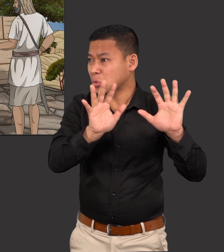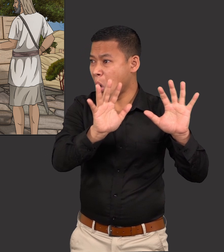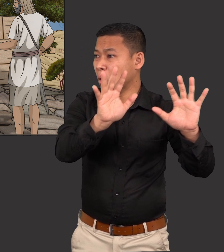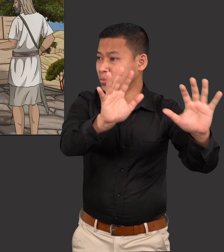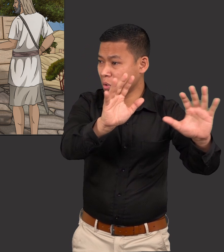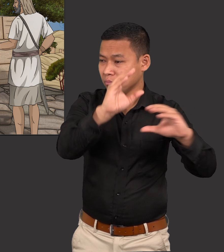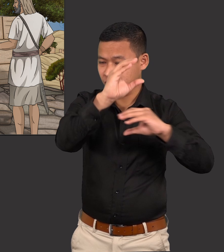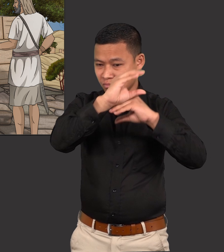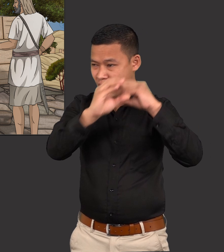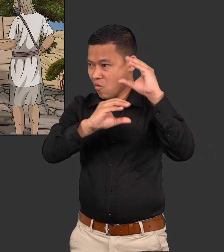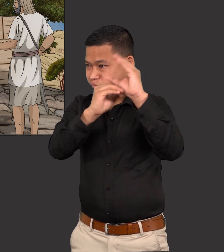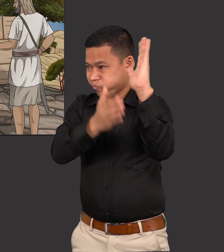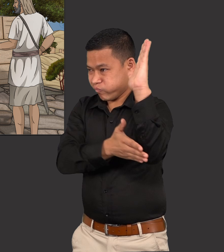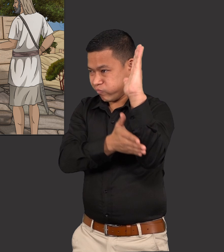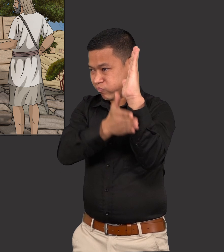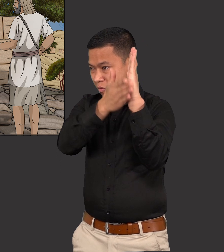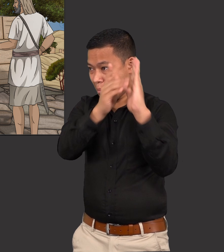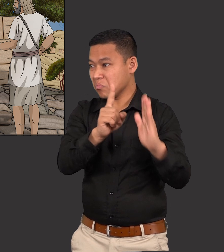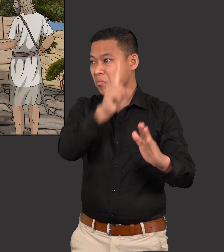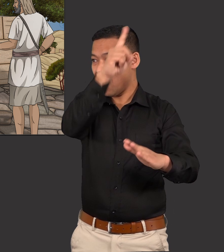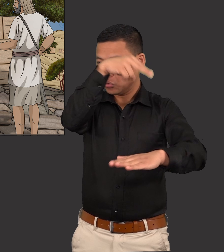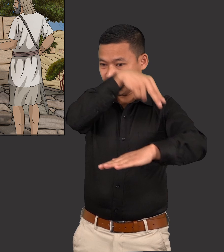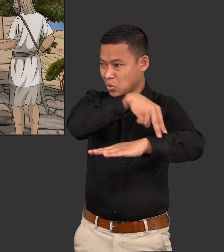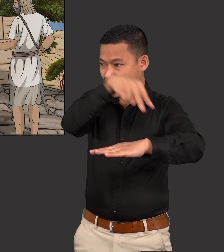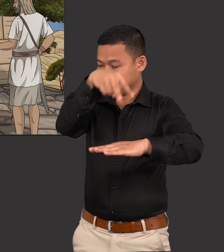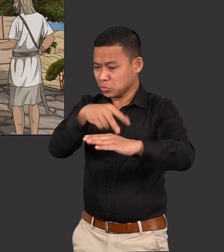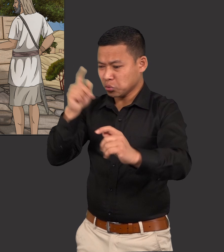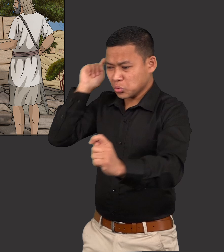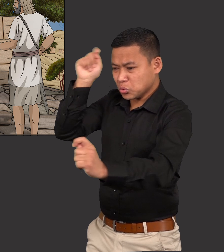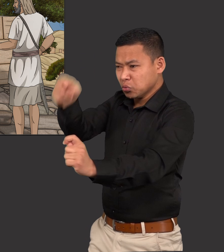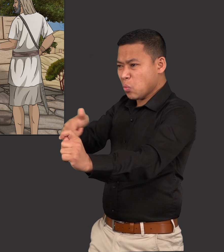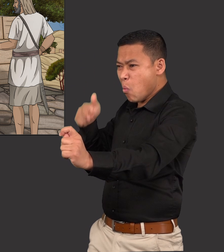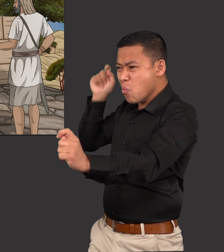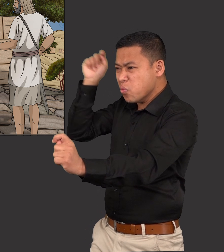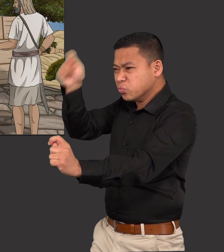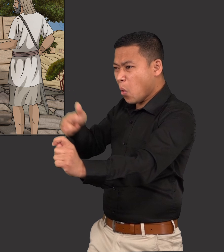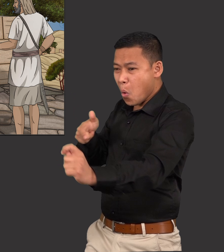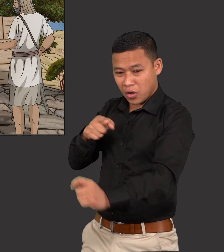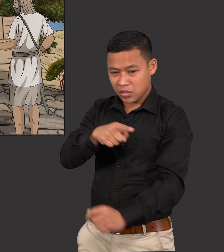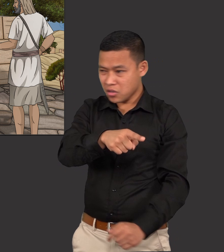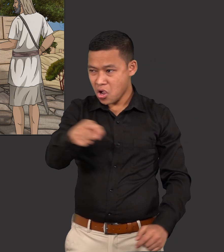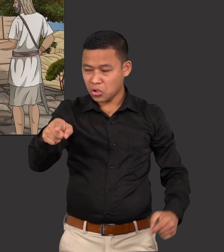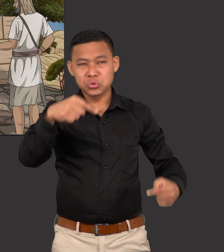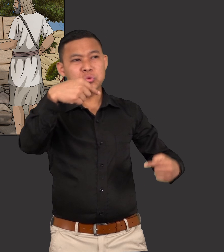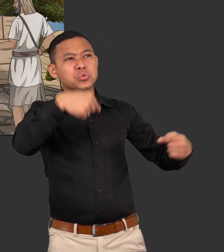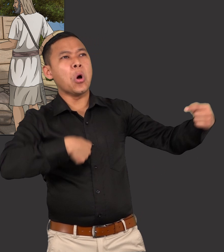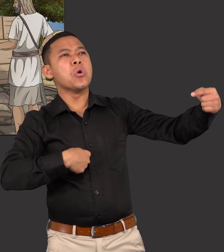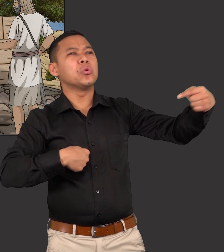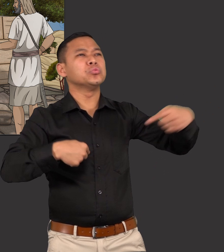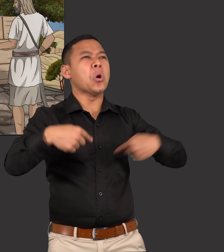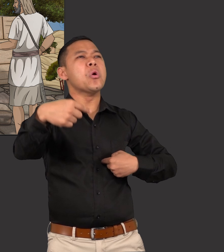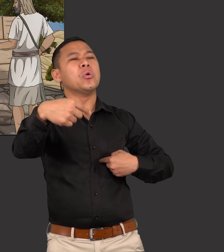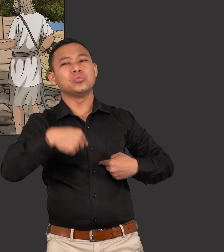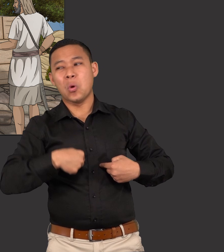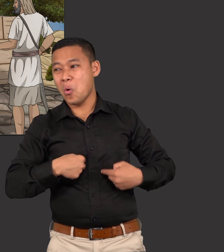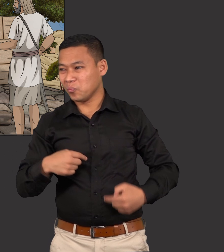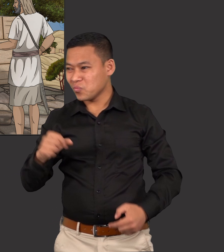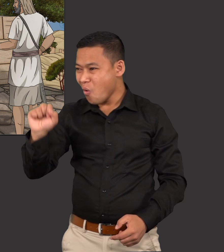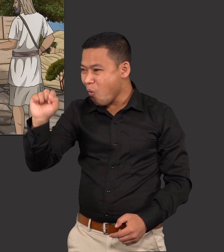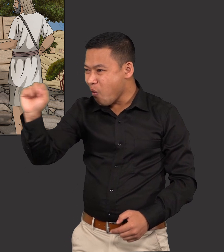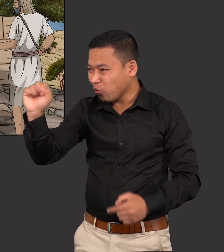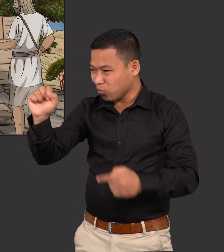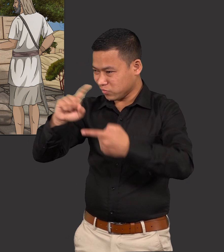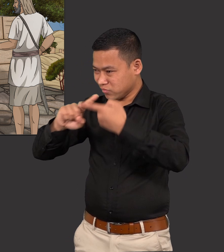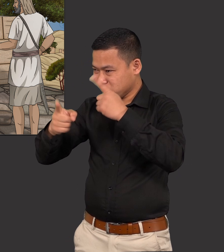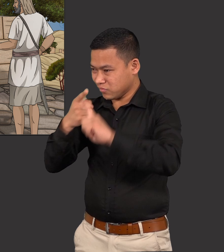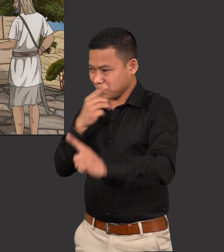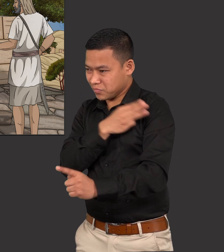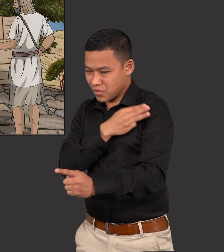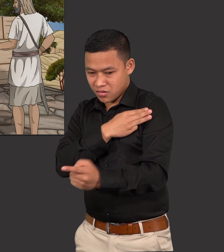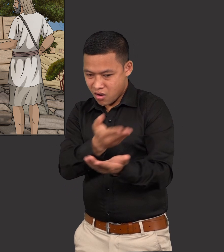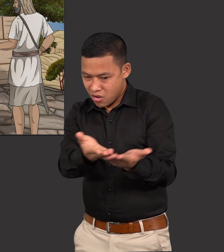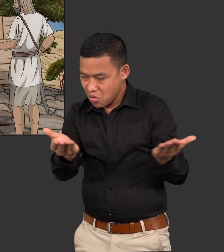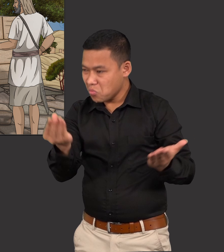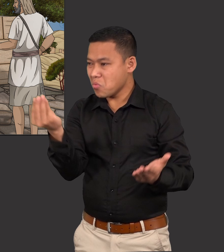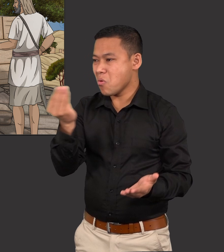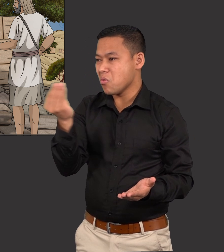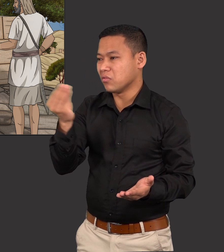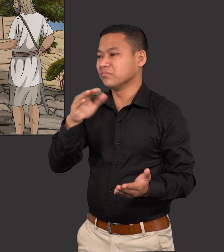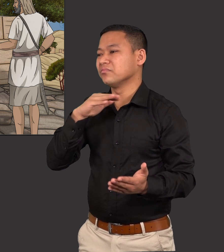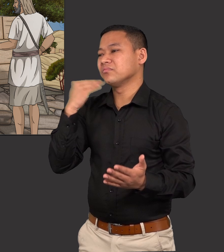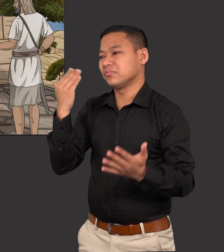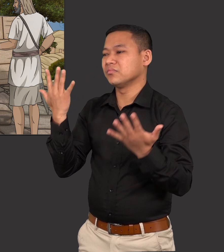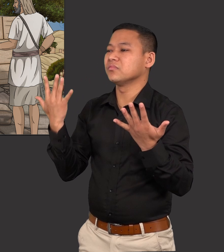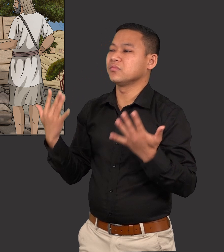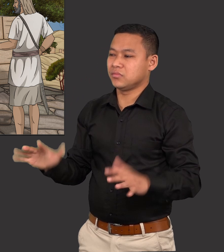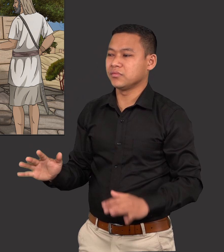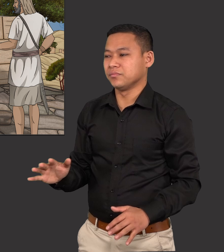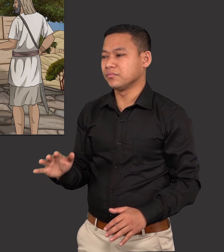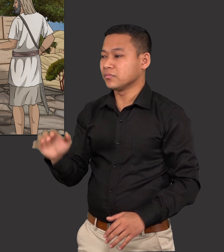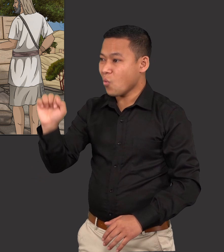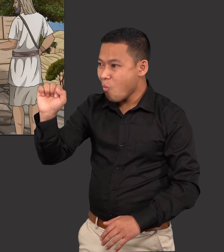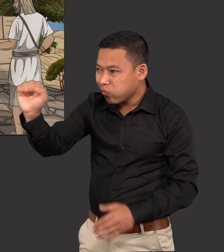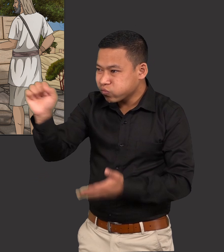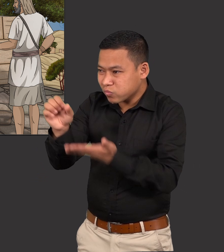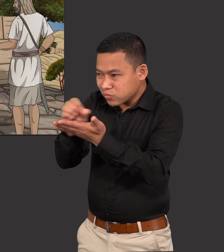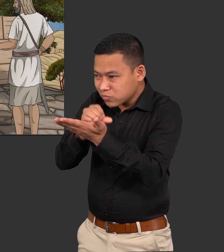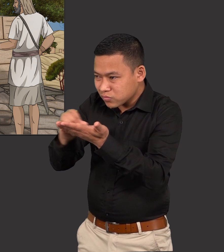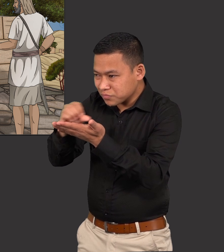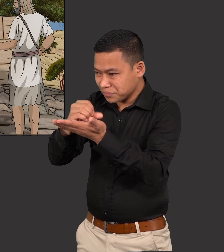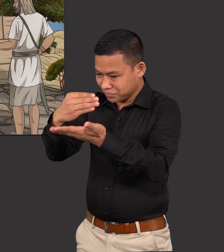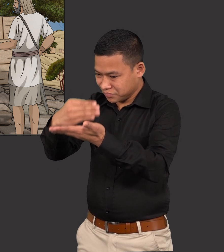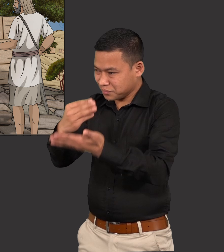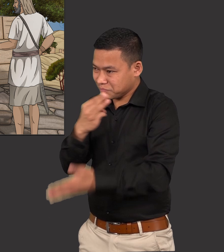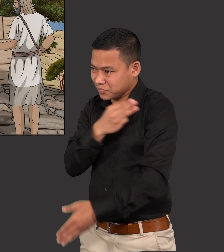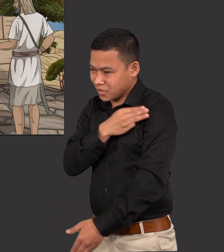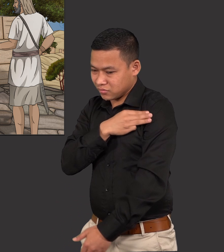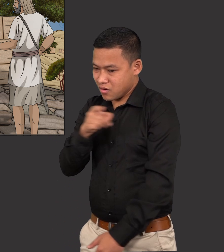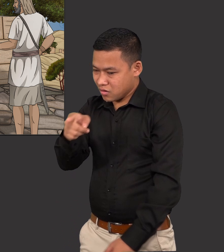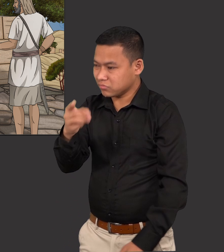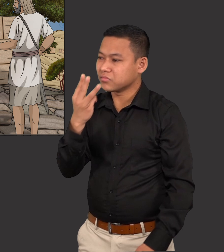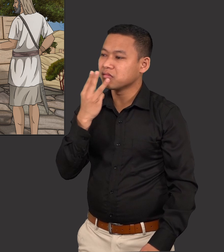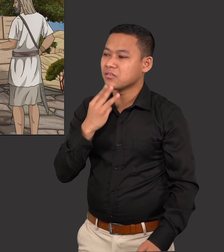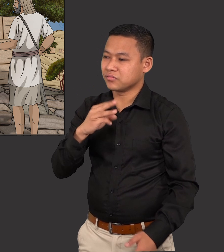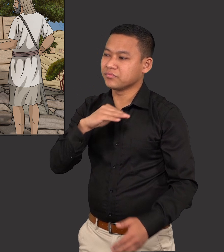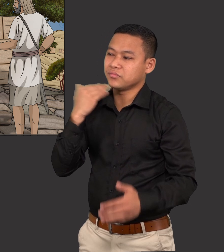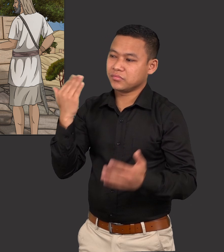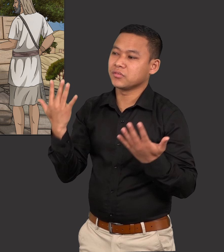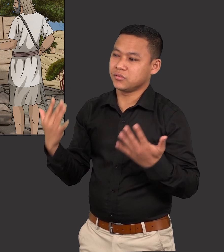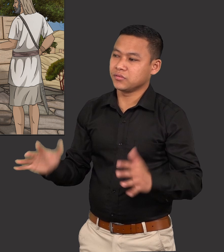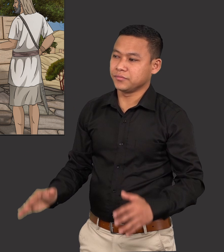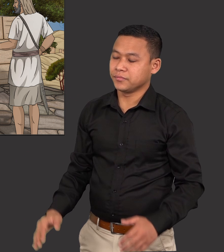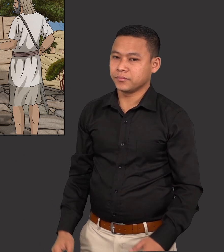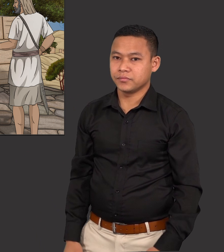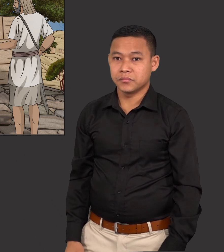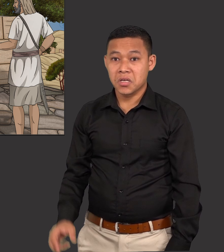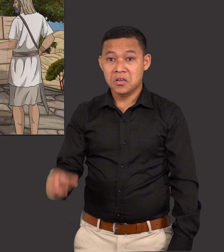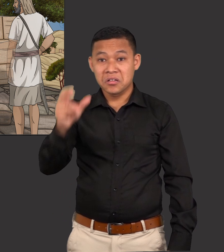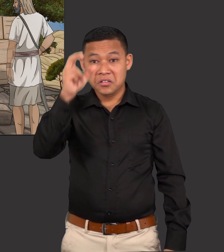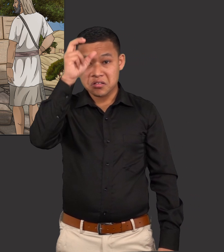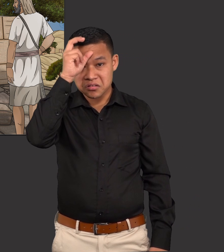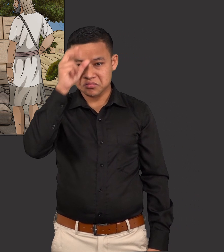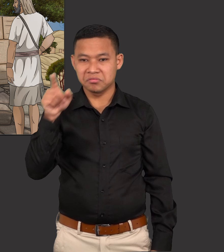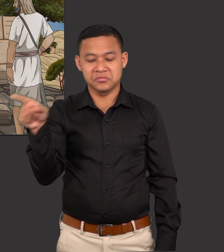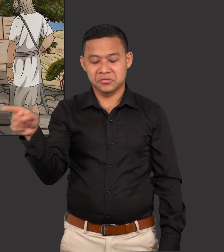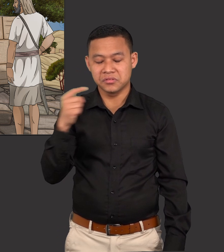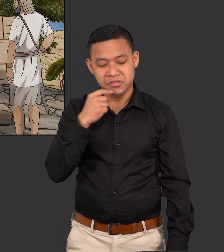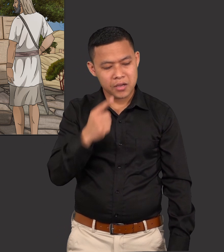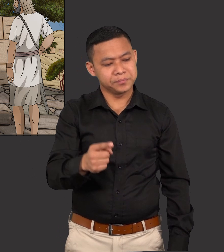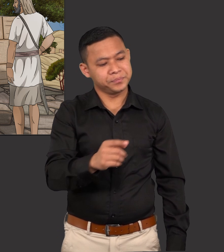Then the archers shot at your servants from the wall, and some of the king’s servants were killed. And your servant Uriah the Hittite is dead as well.”